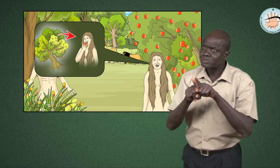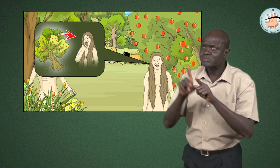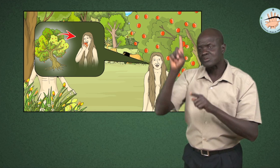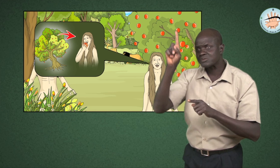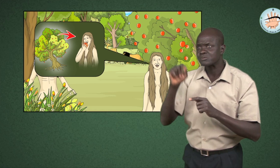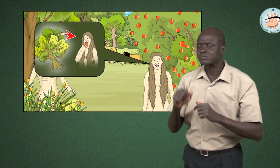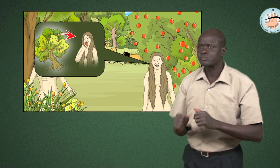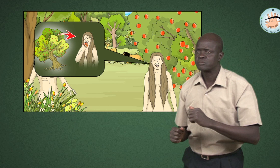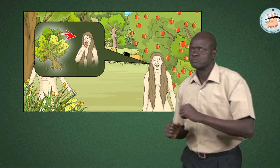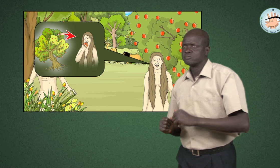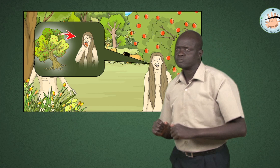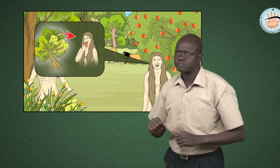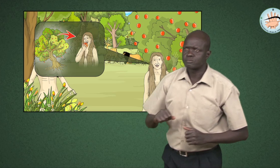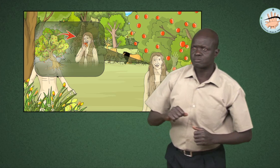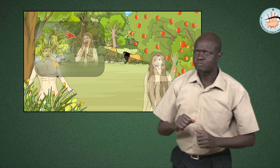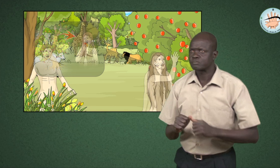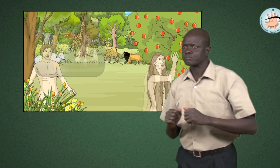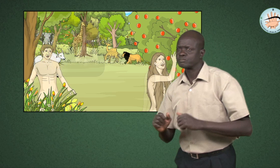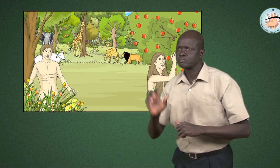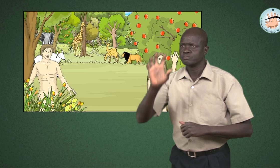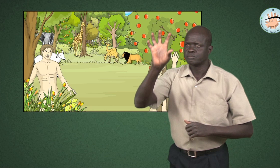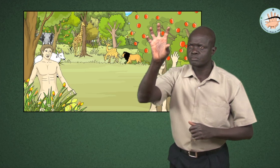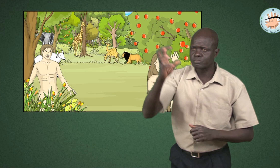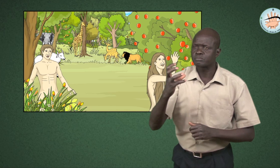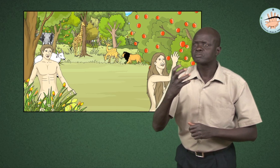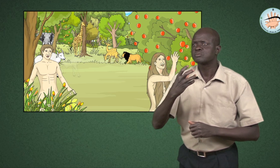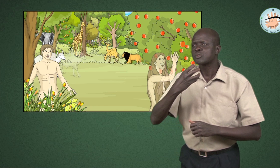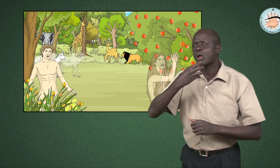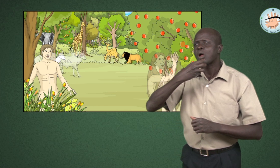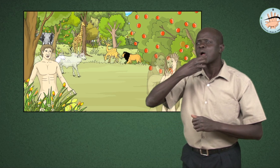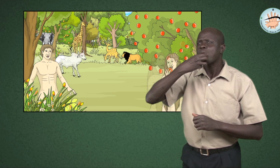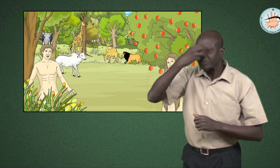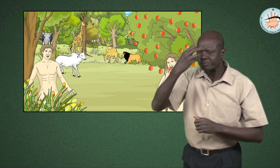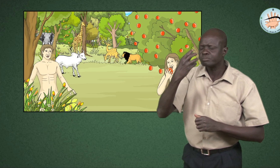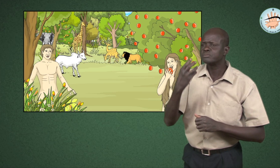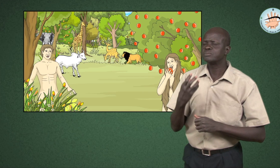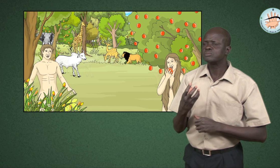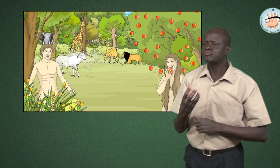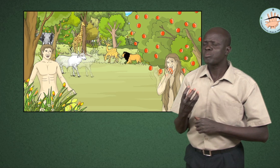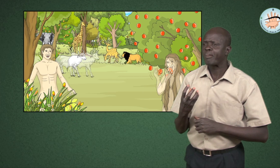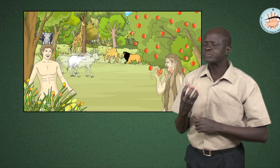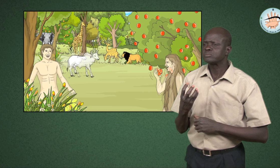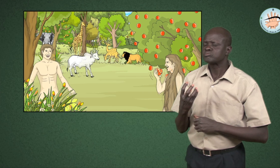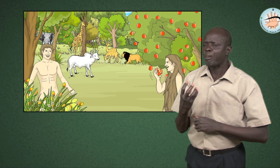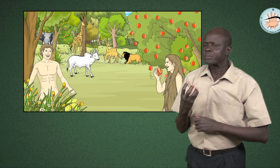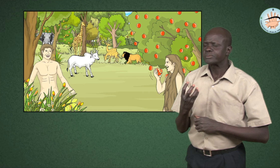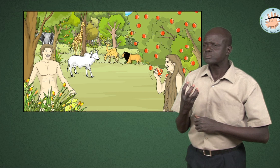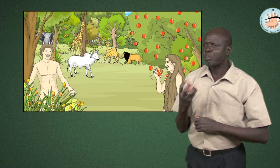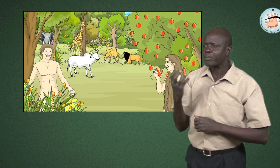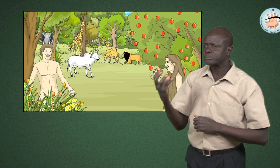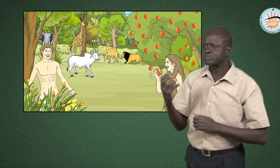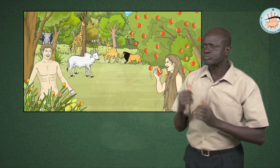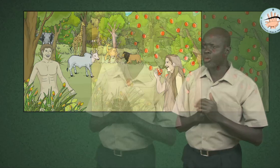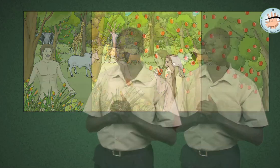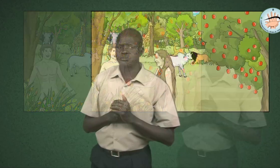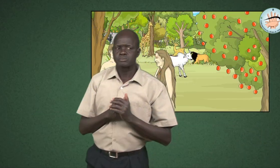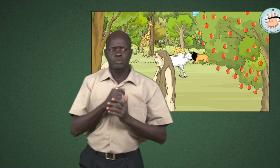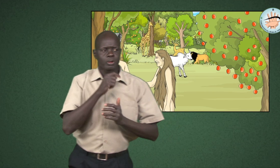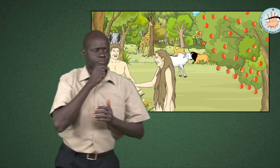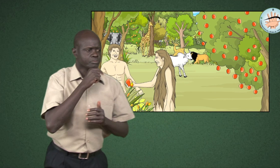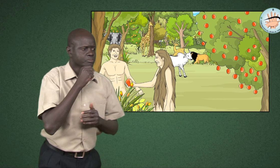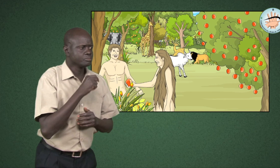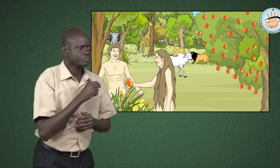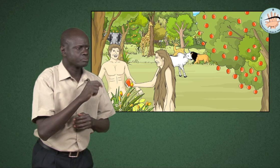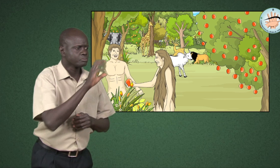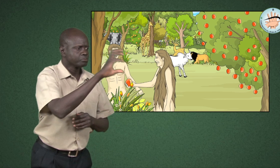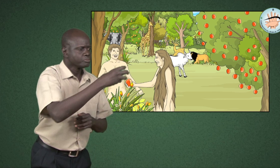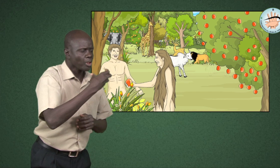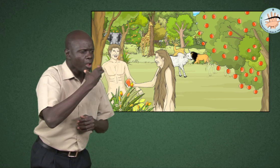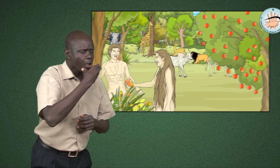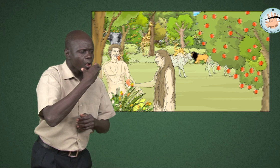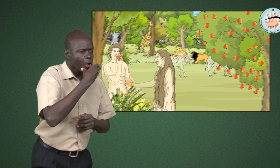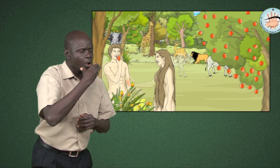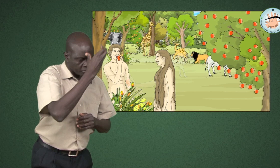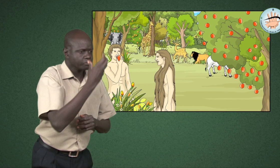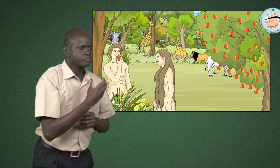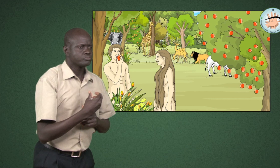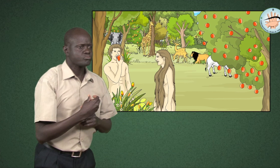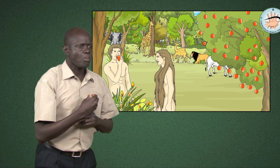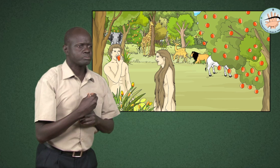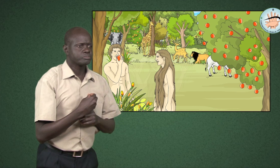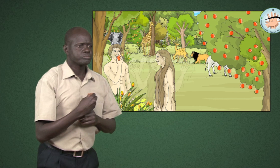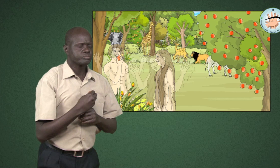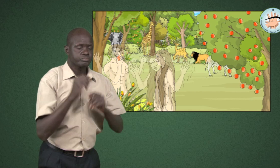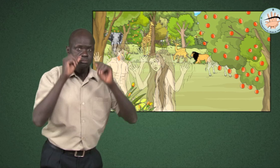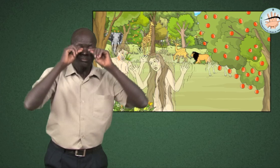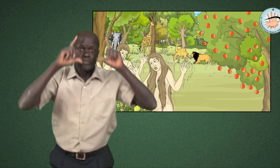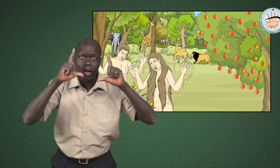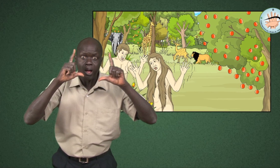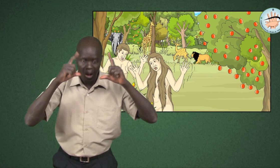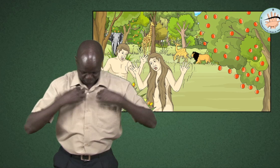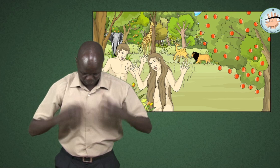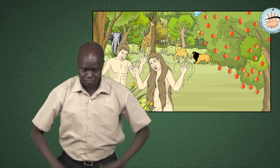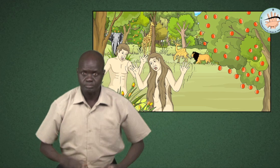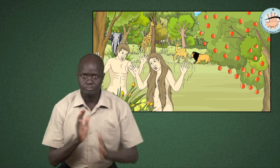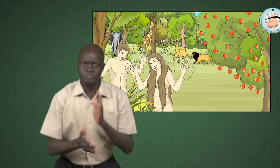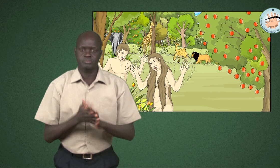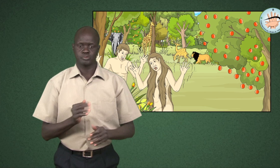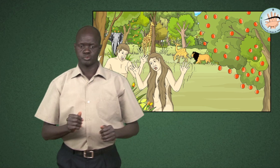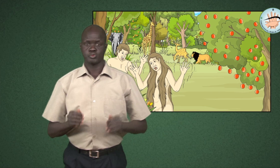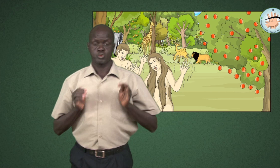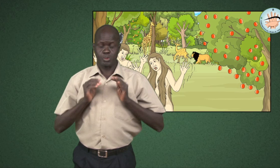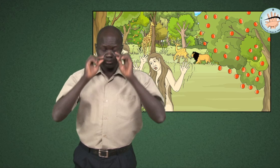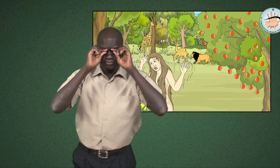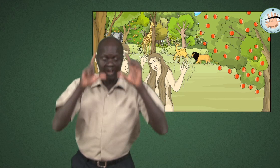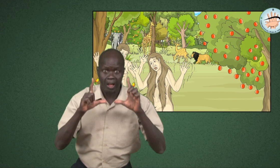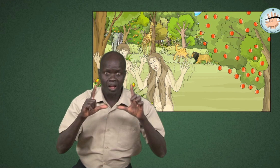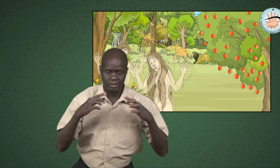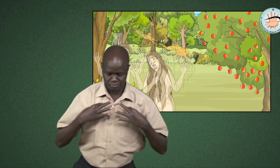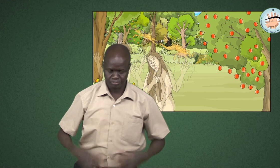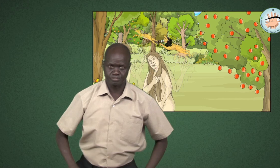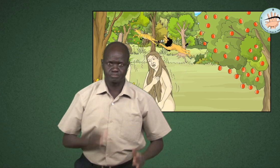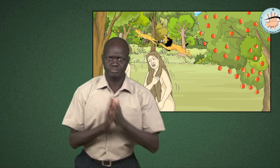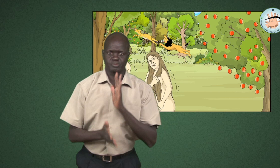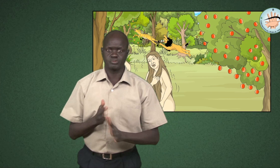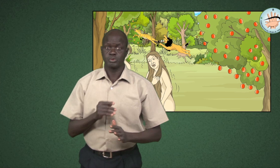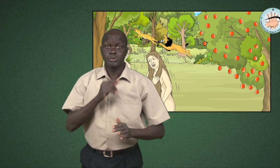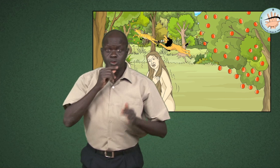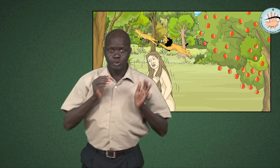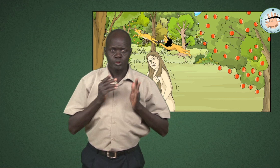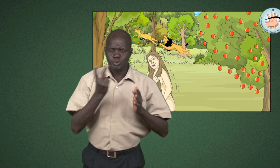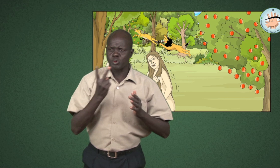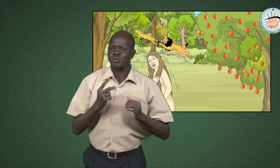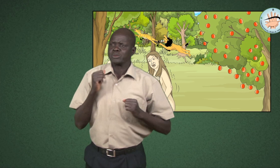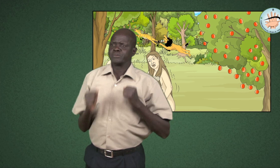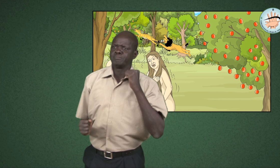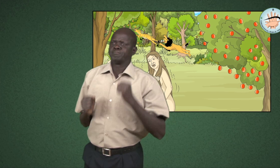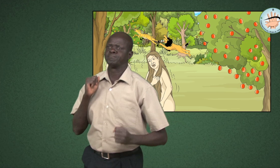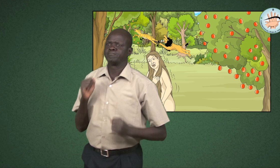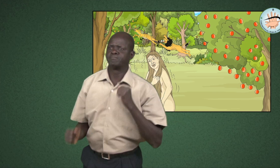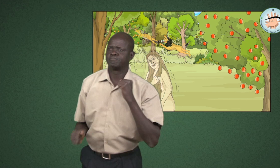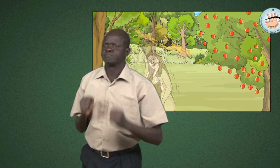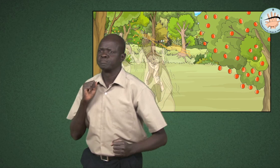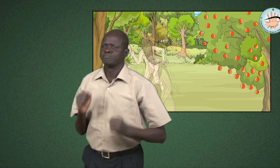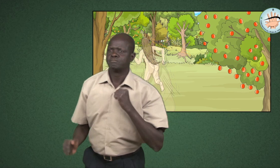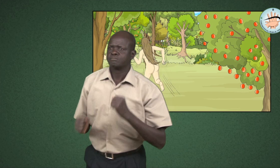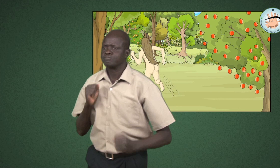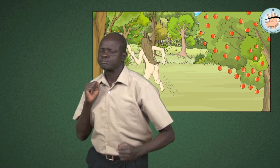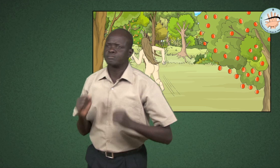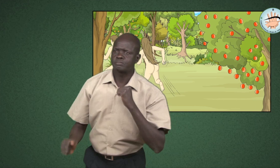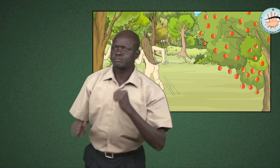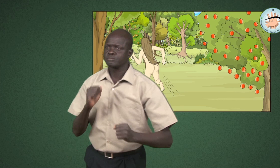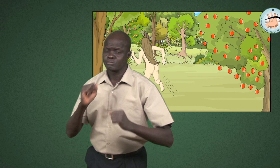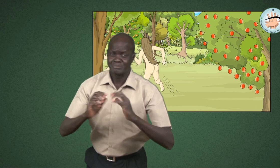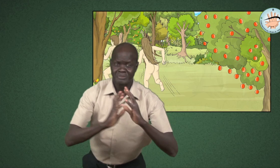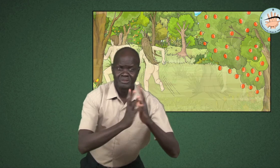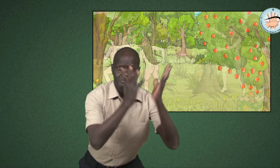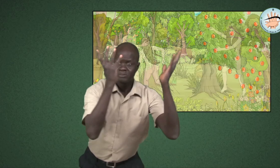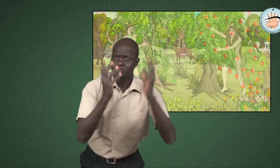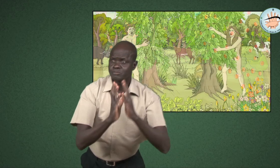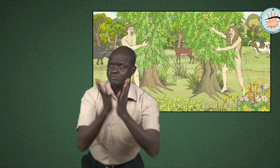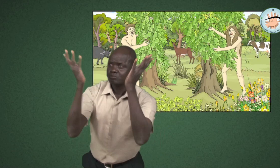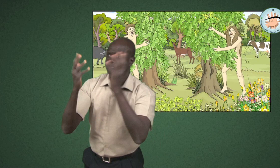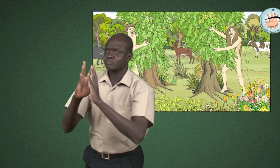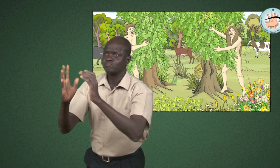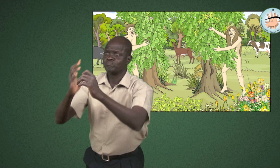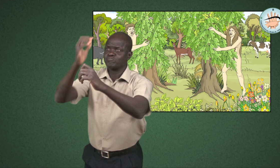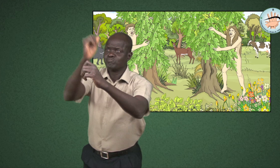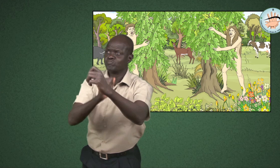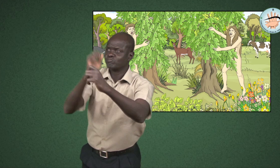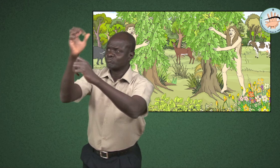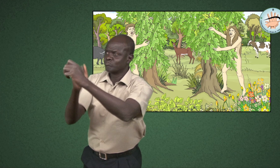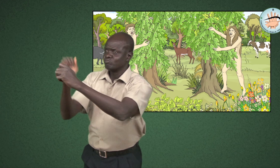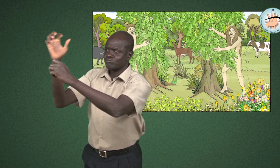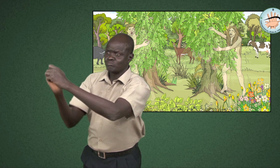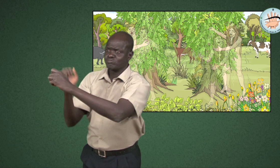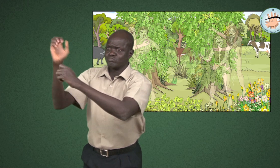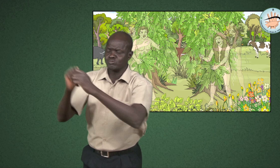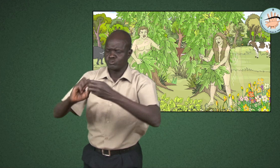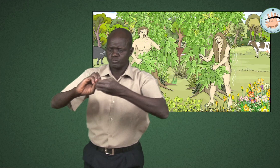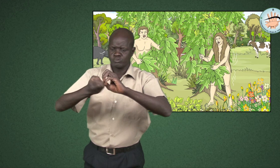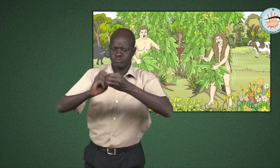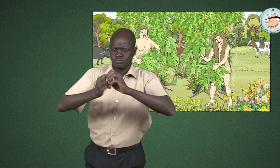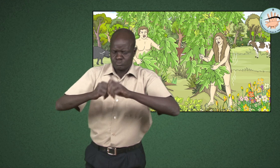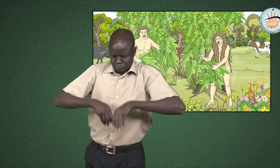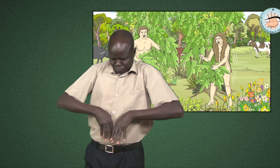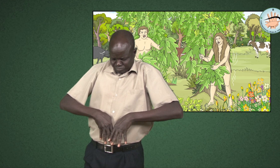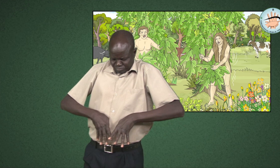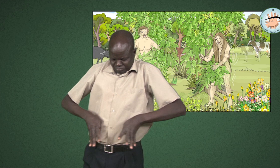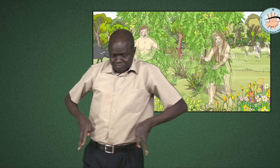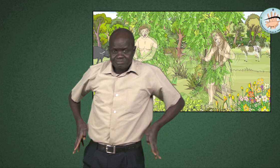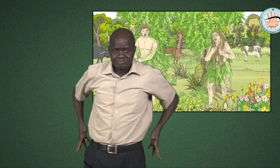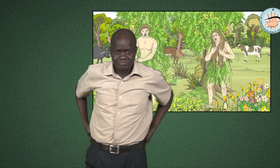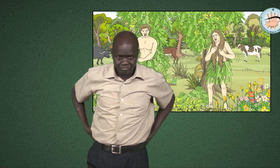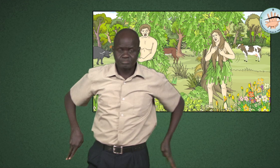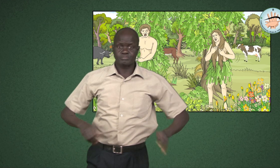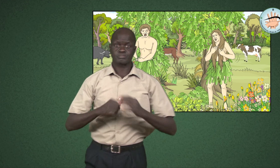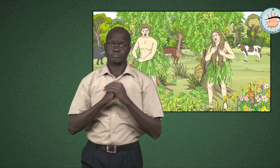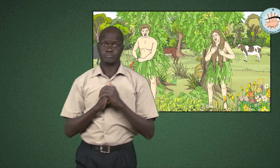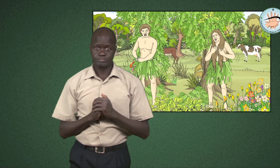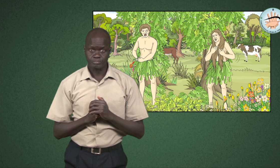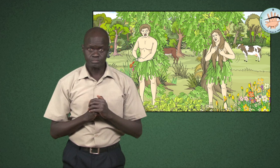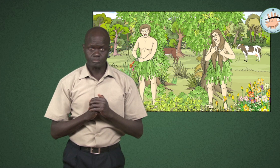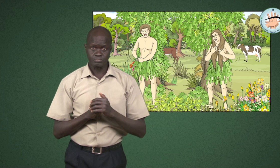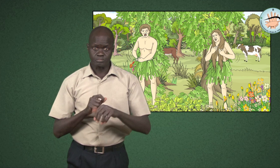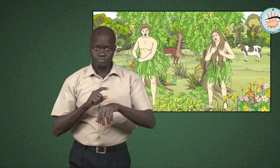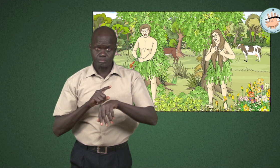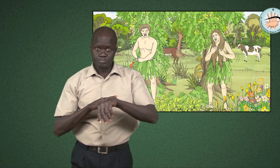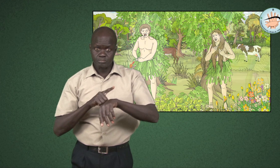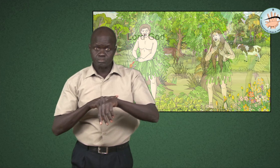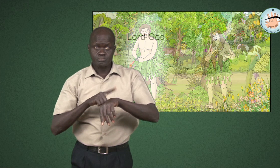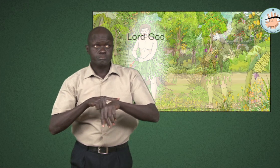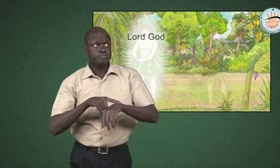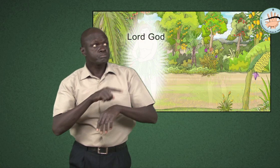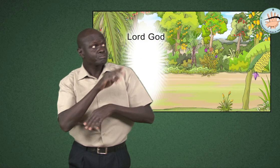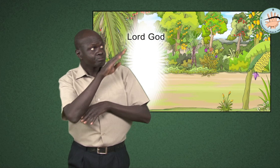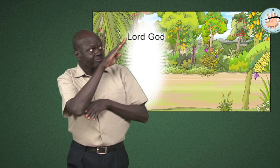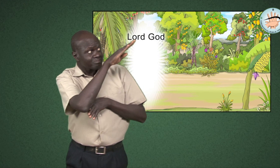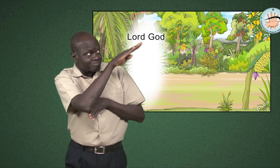She also gave some to her husband who was with her, and he ate it. And the eyes of both of them were opened, and they knew that they were naked; so they sewed together fig leaves and made coverings for themselves.